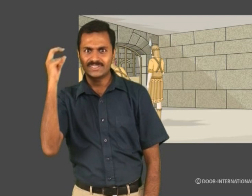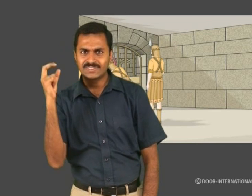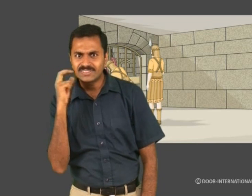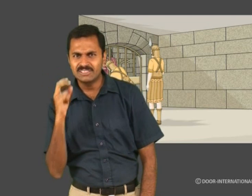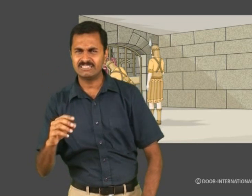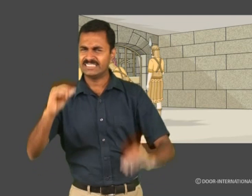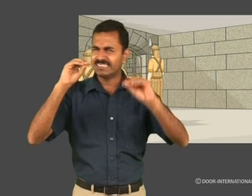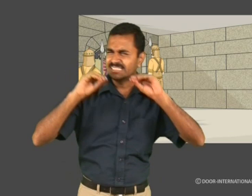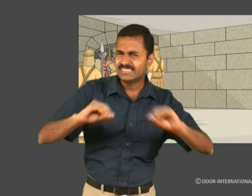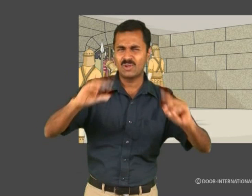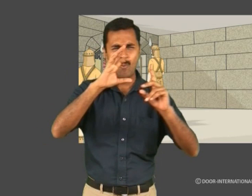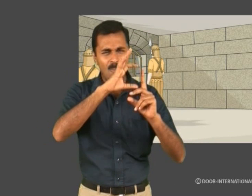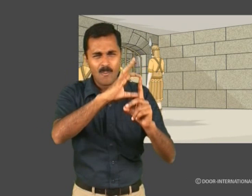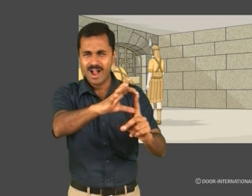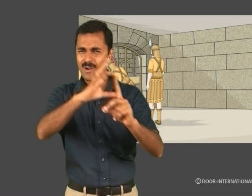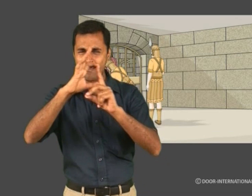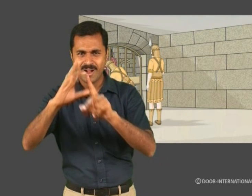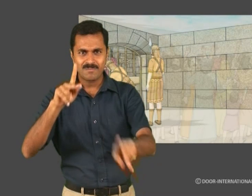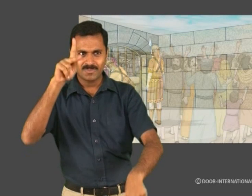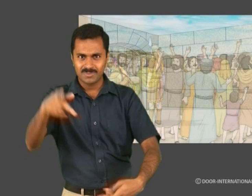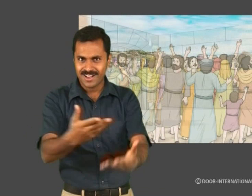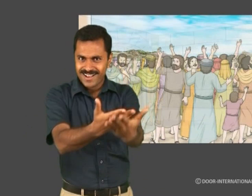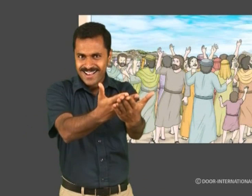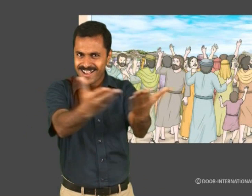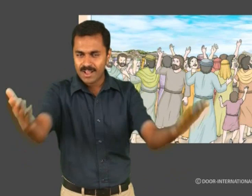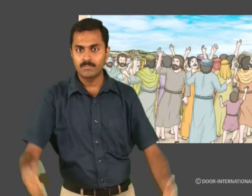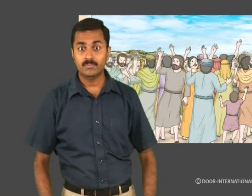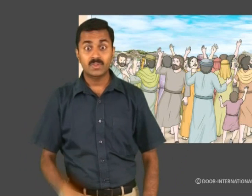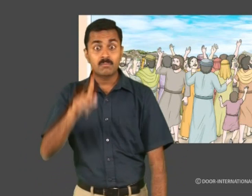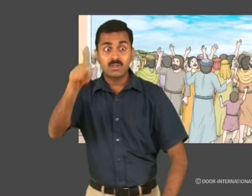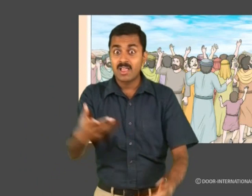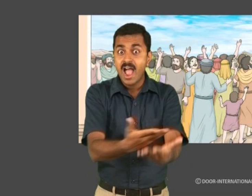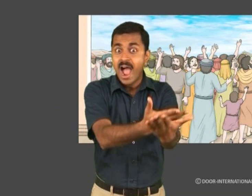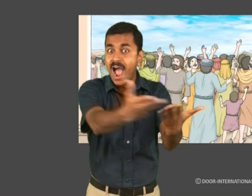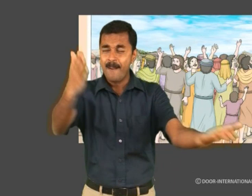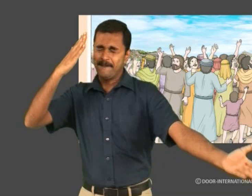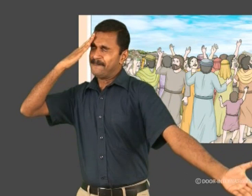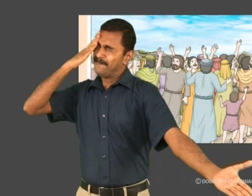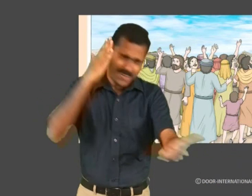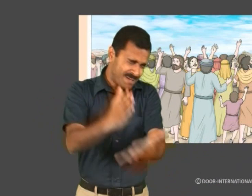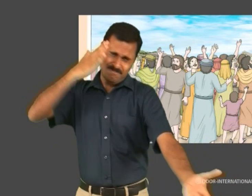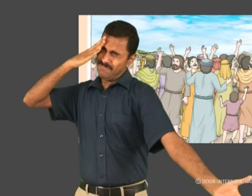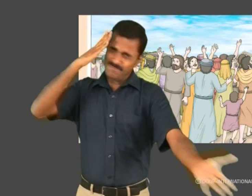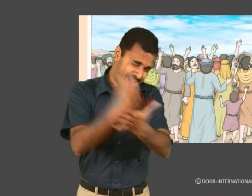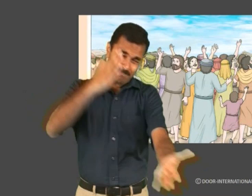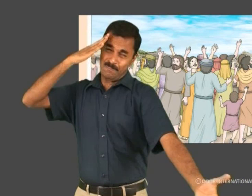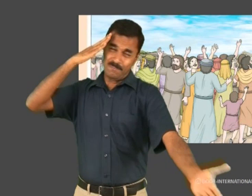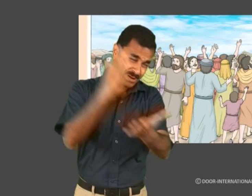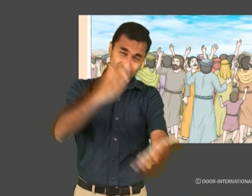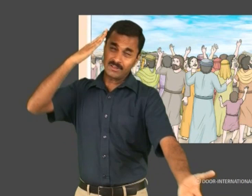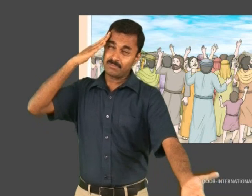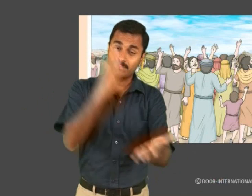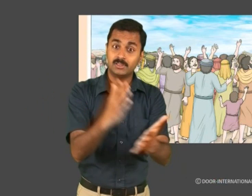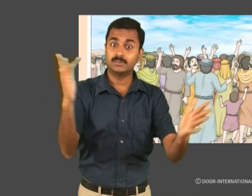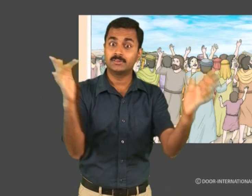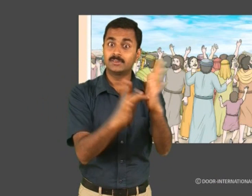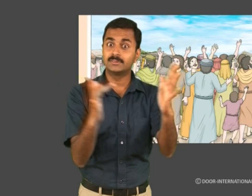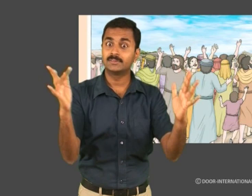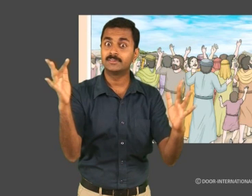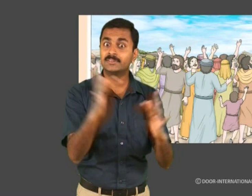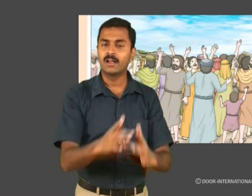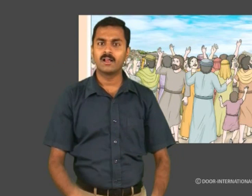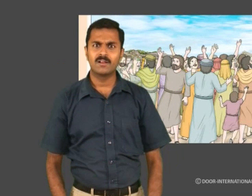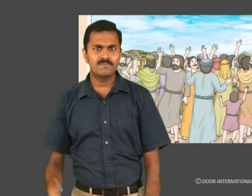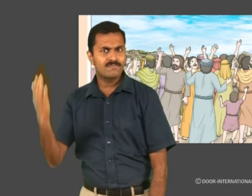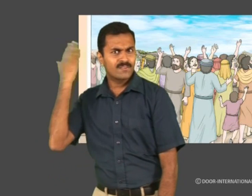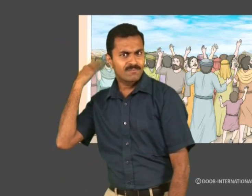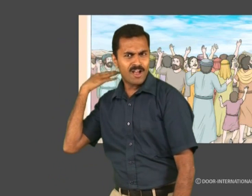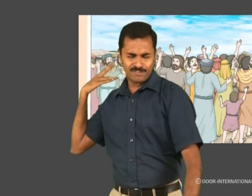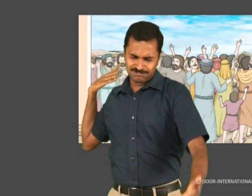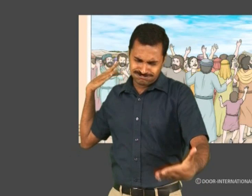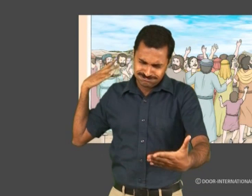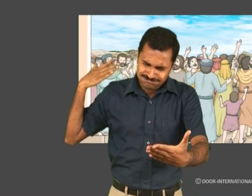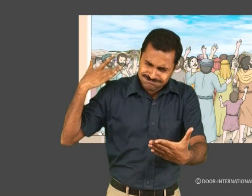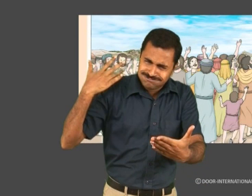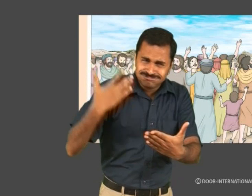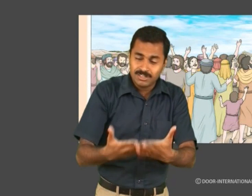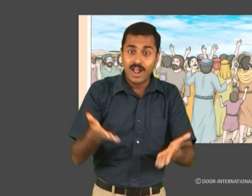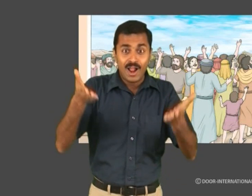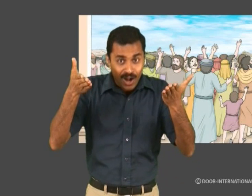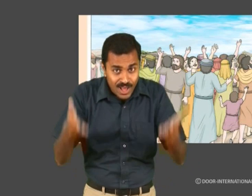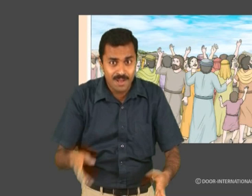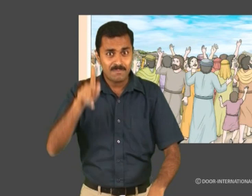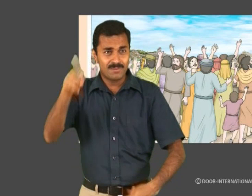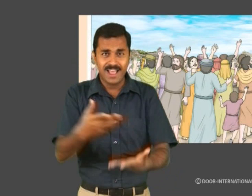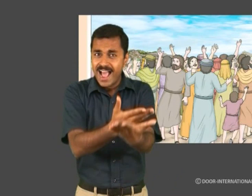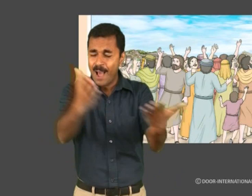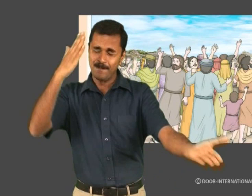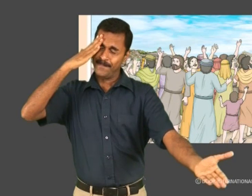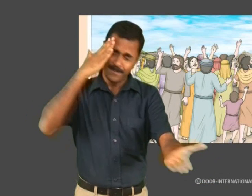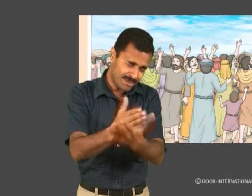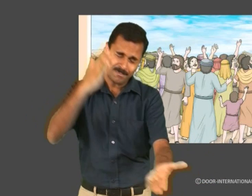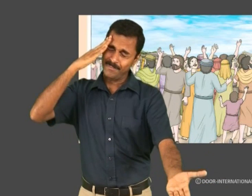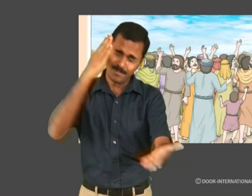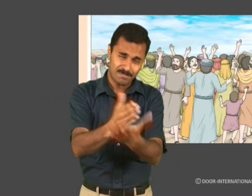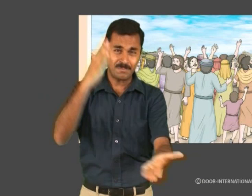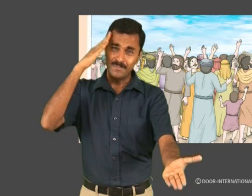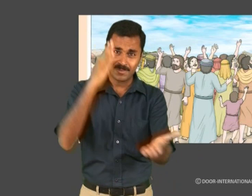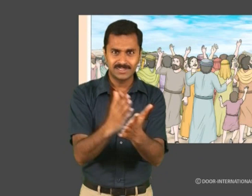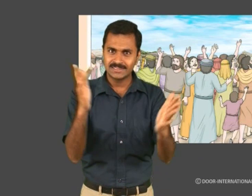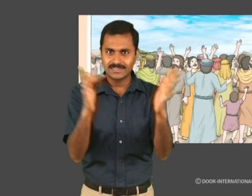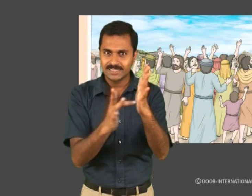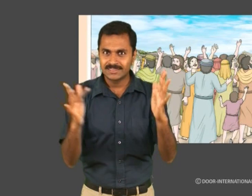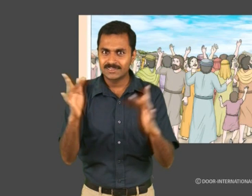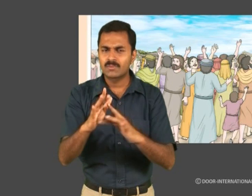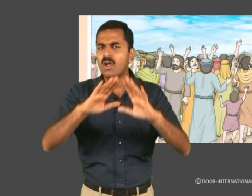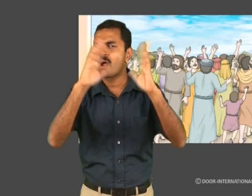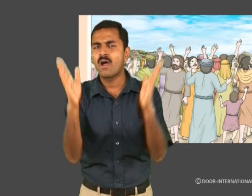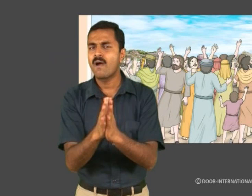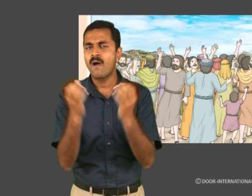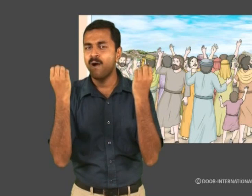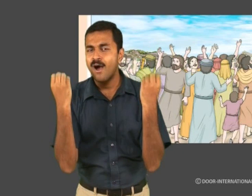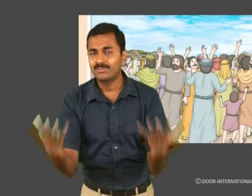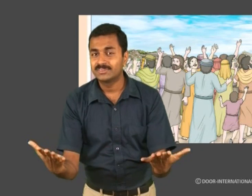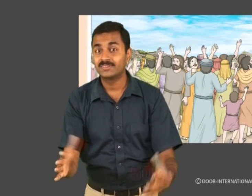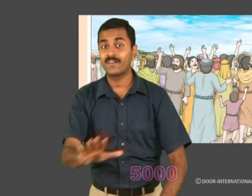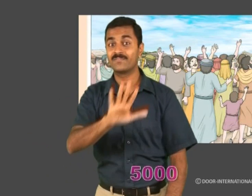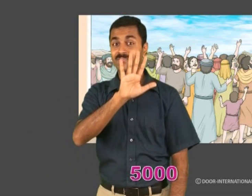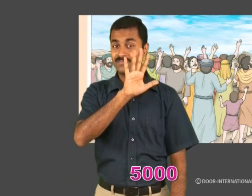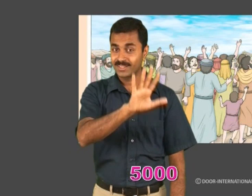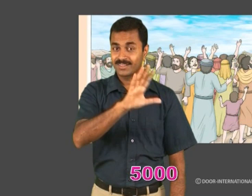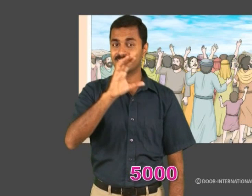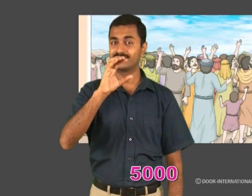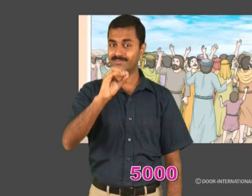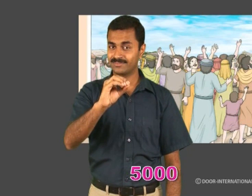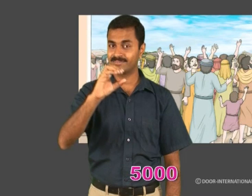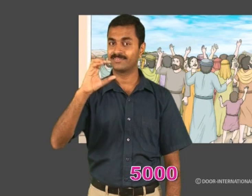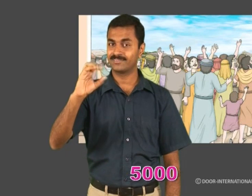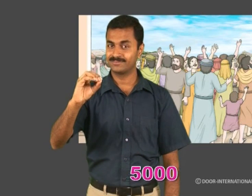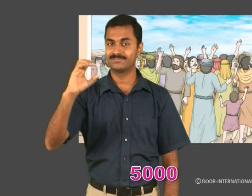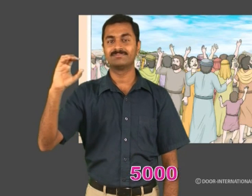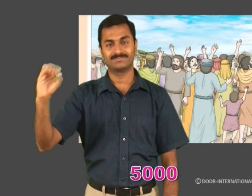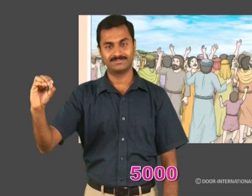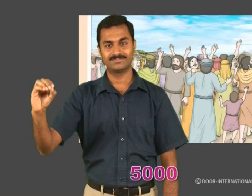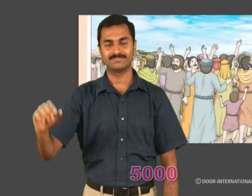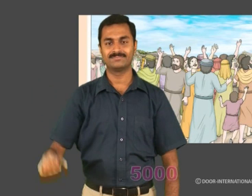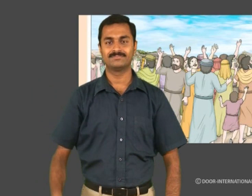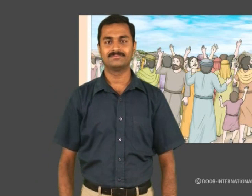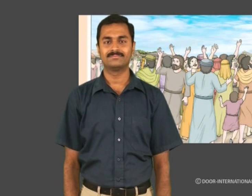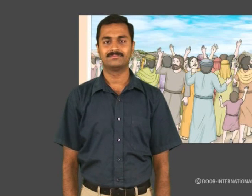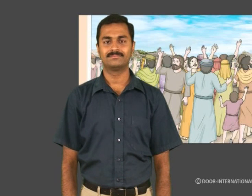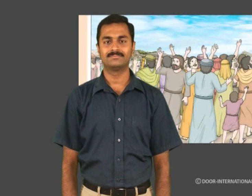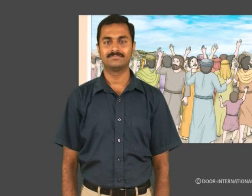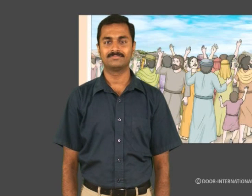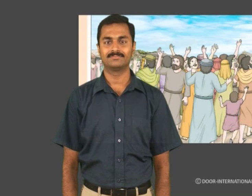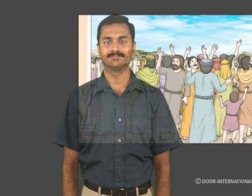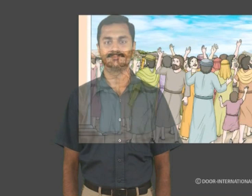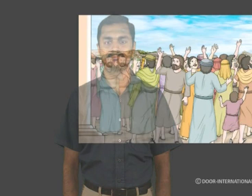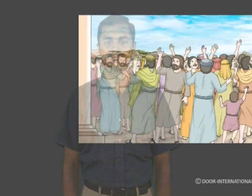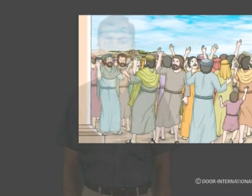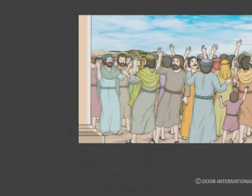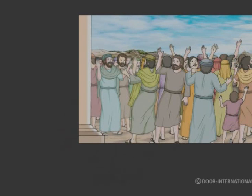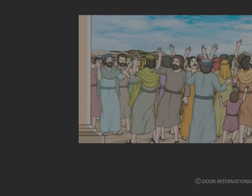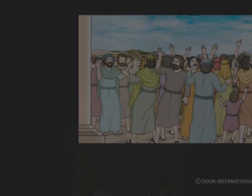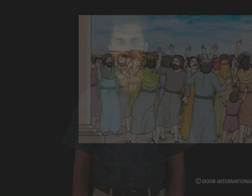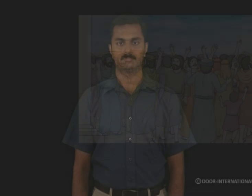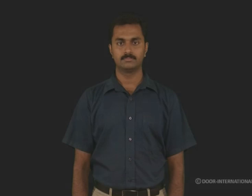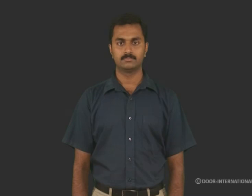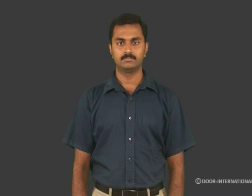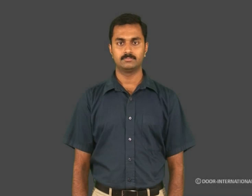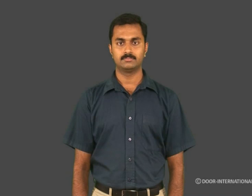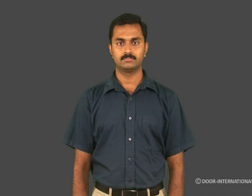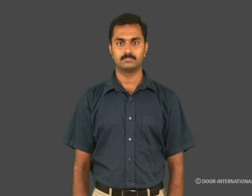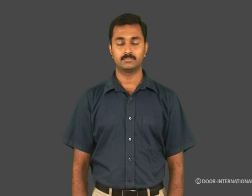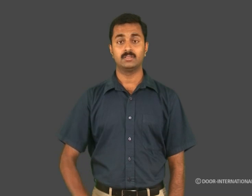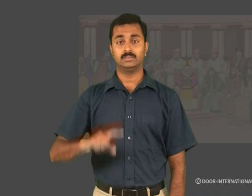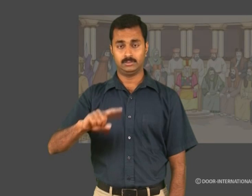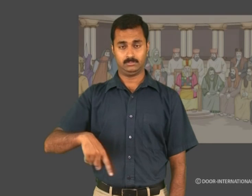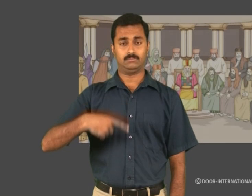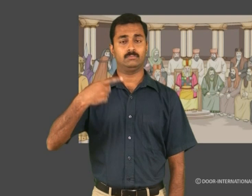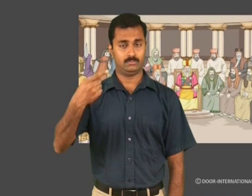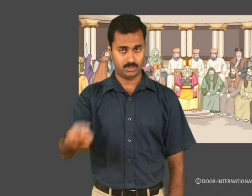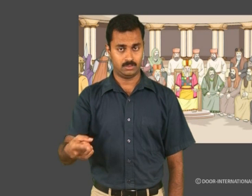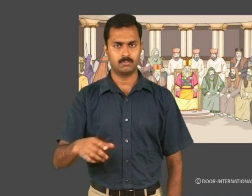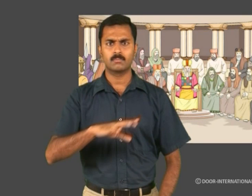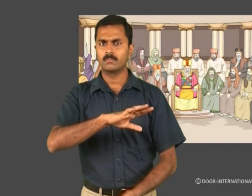But many who heard the message believed, and the number of men grew to about five thousand.